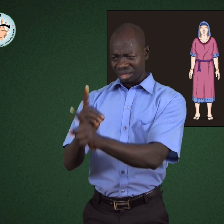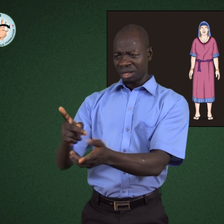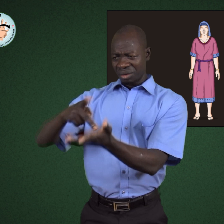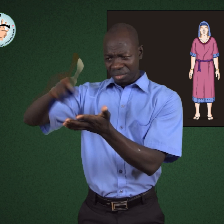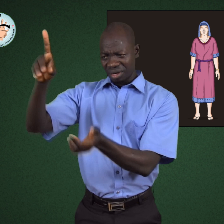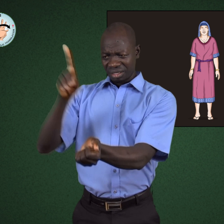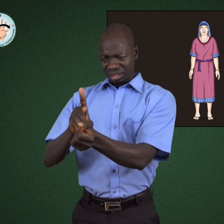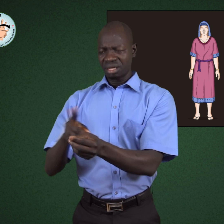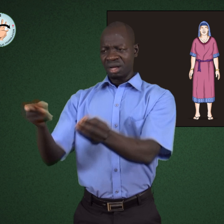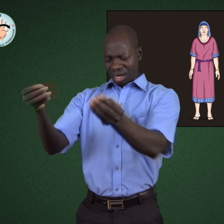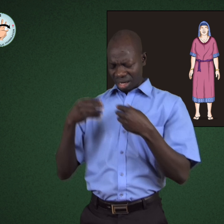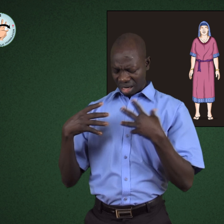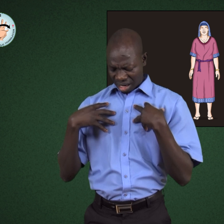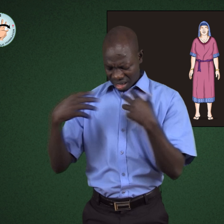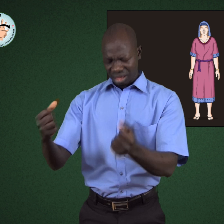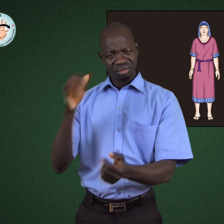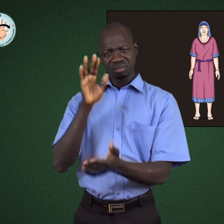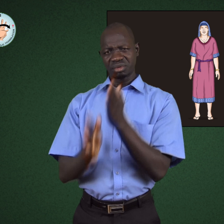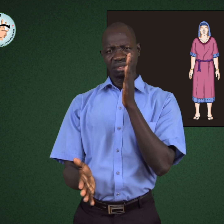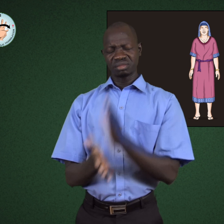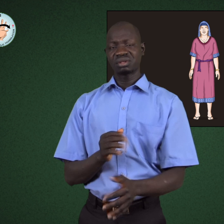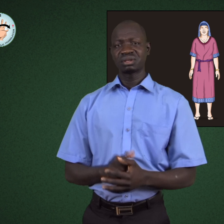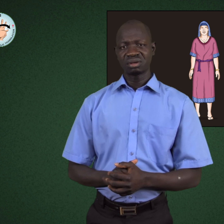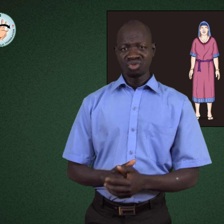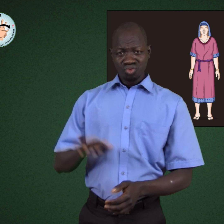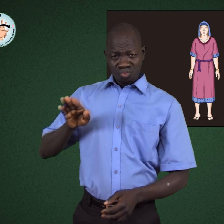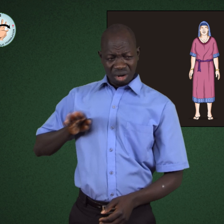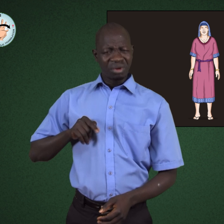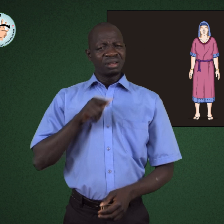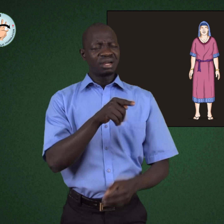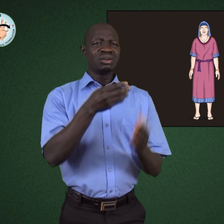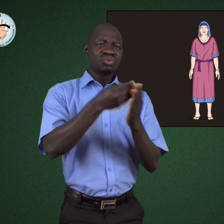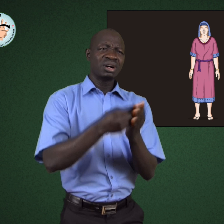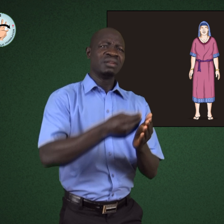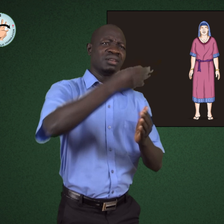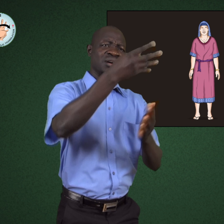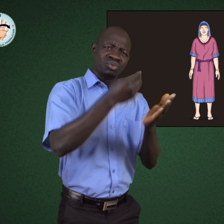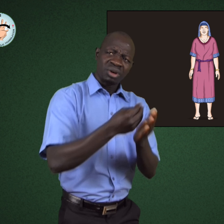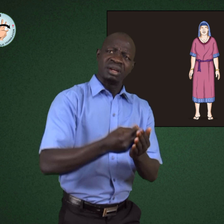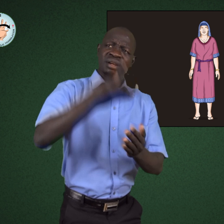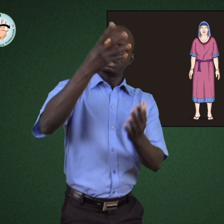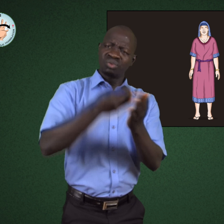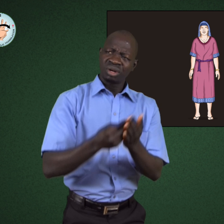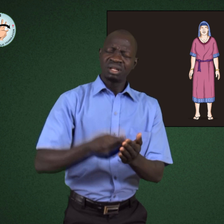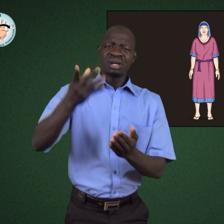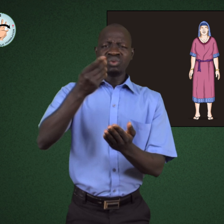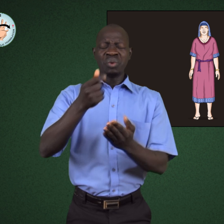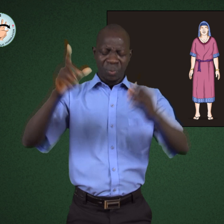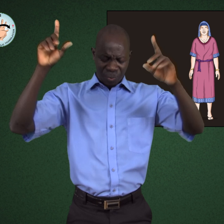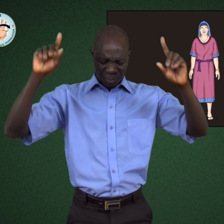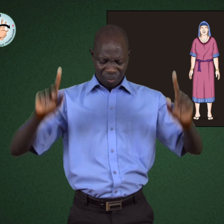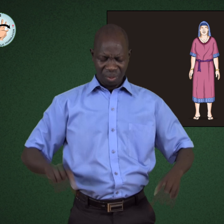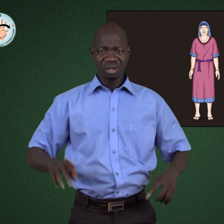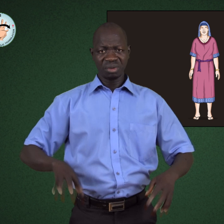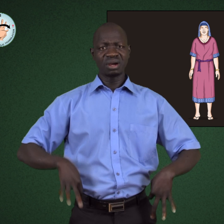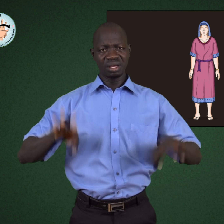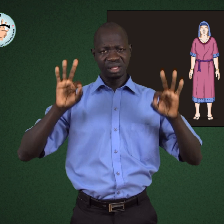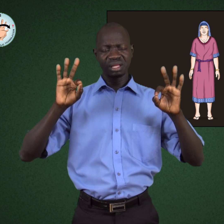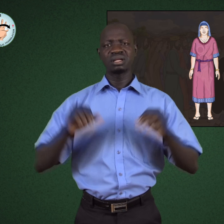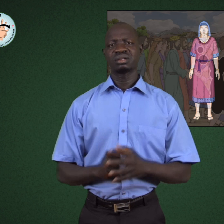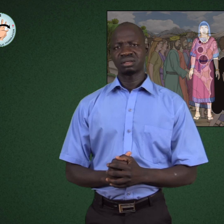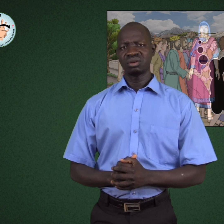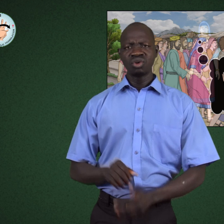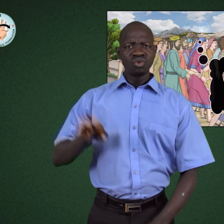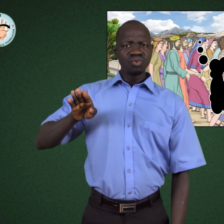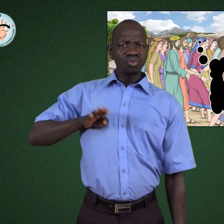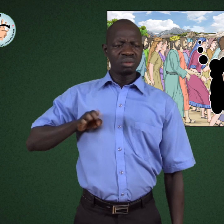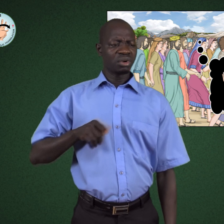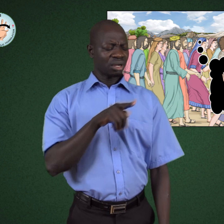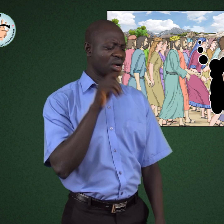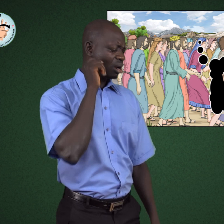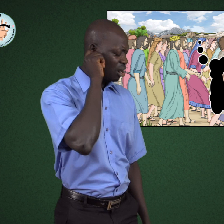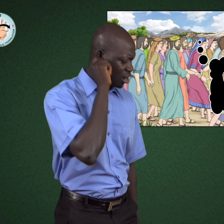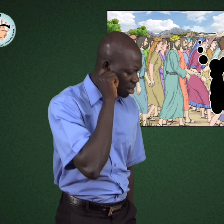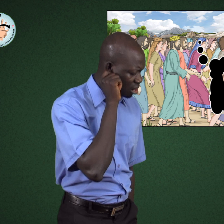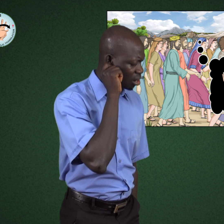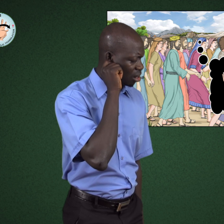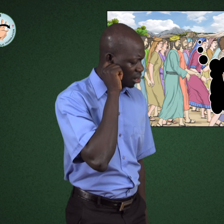Instead, her condition had only grown worse.